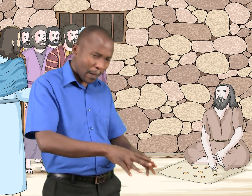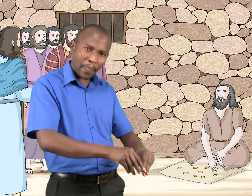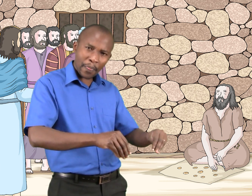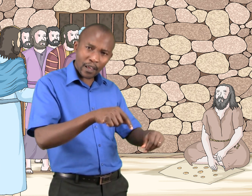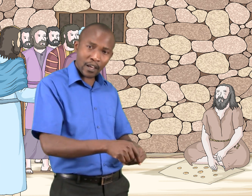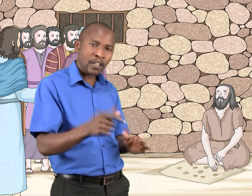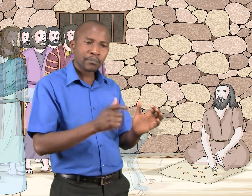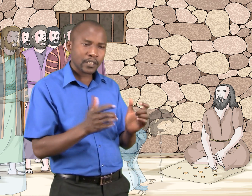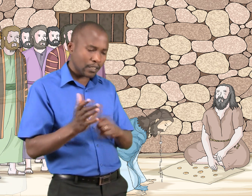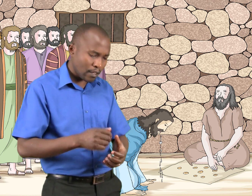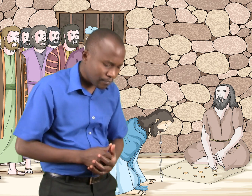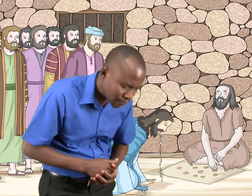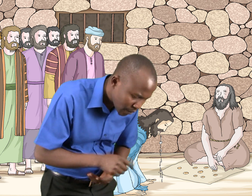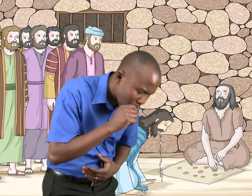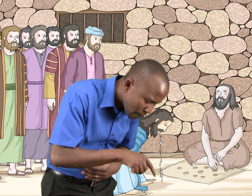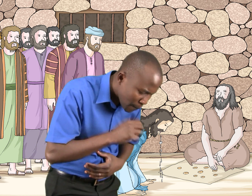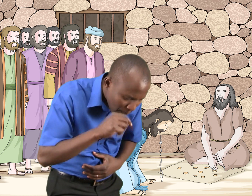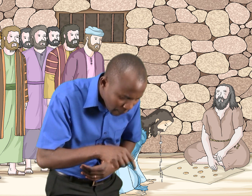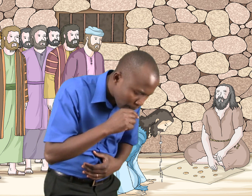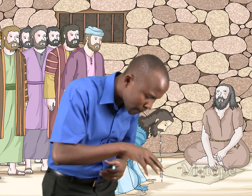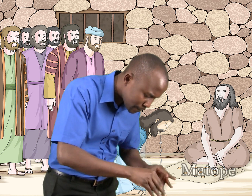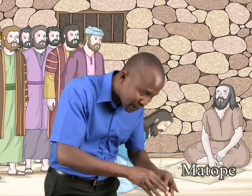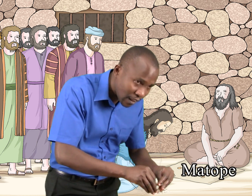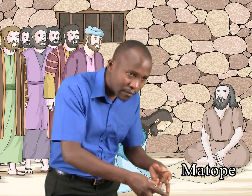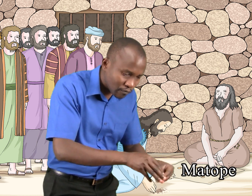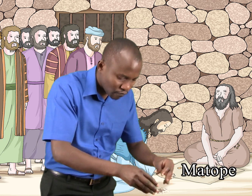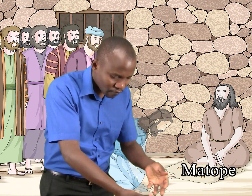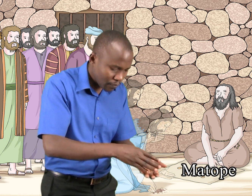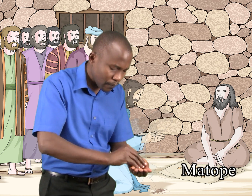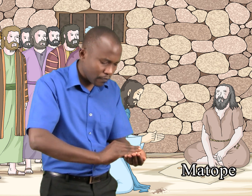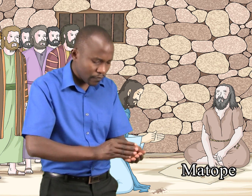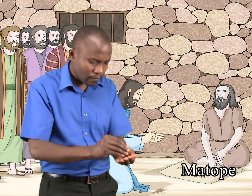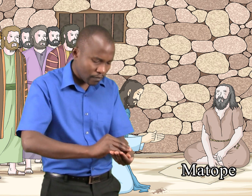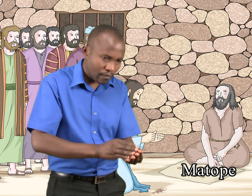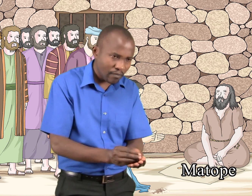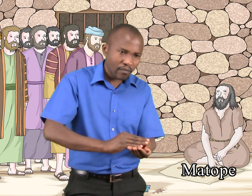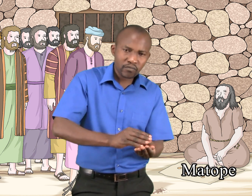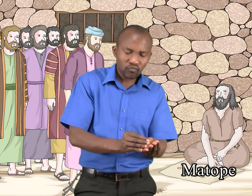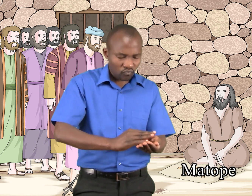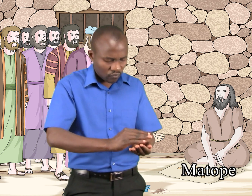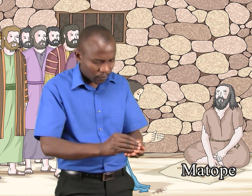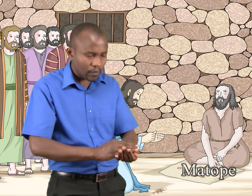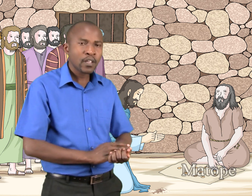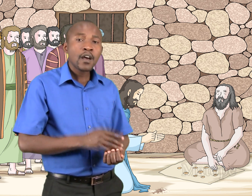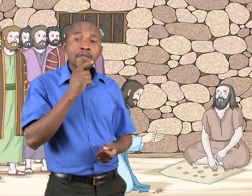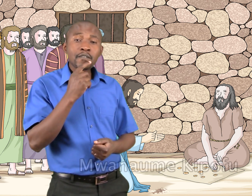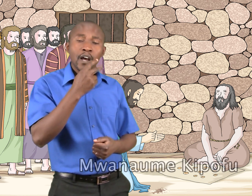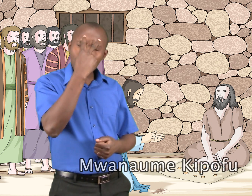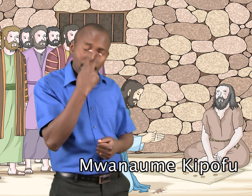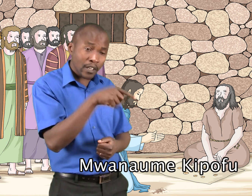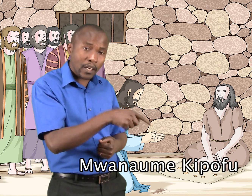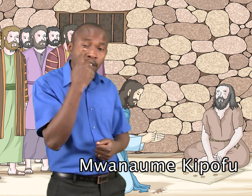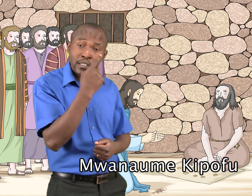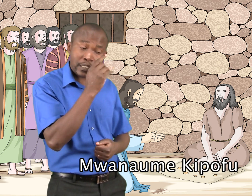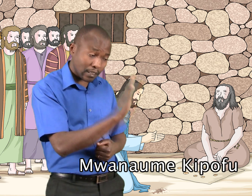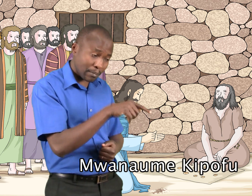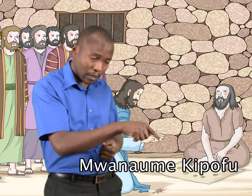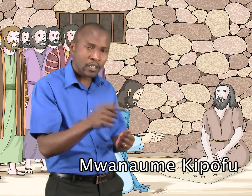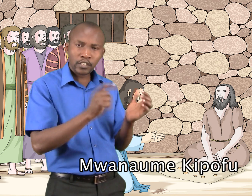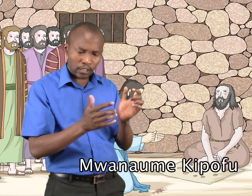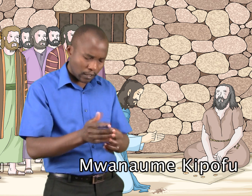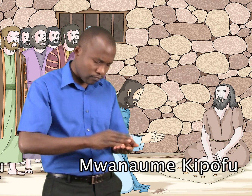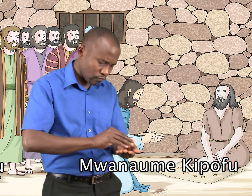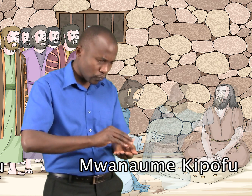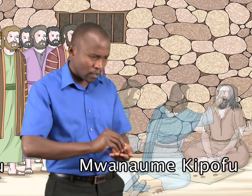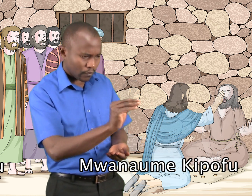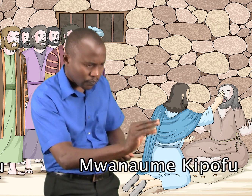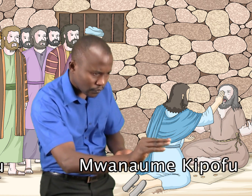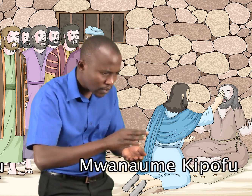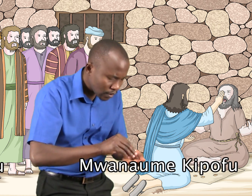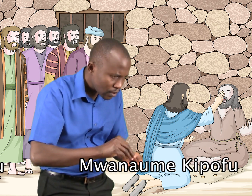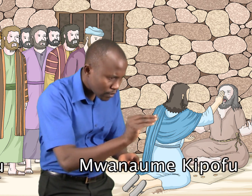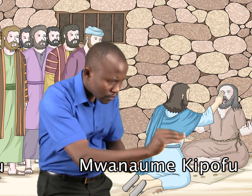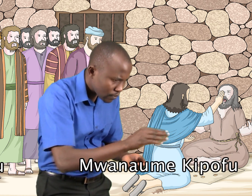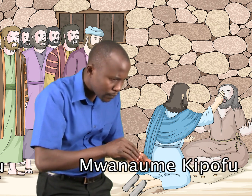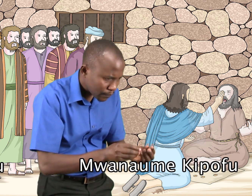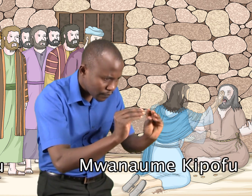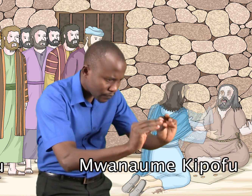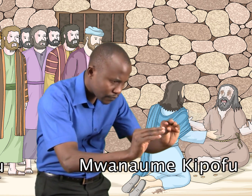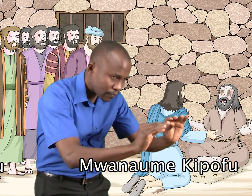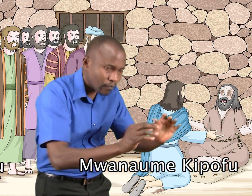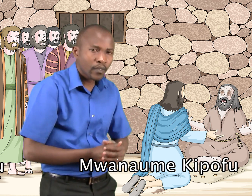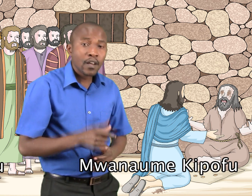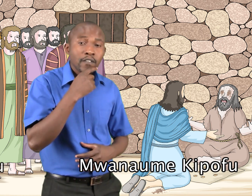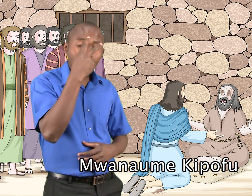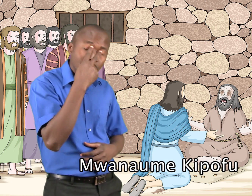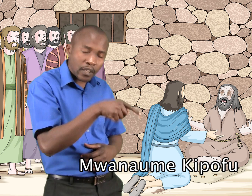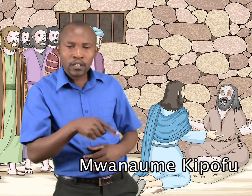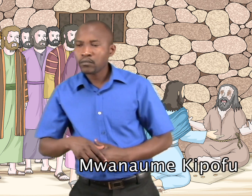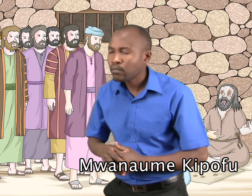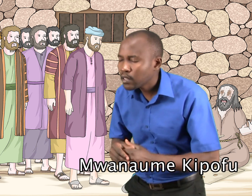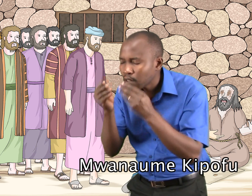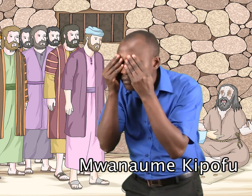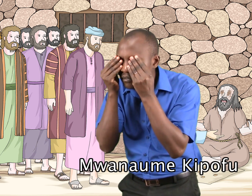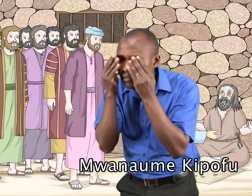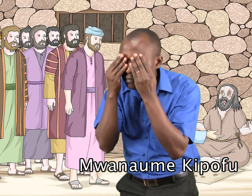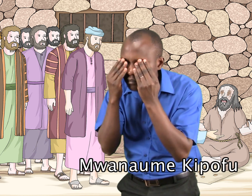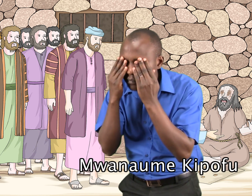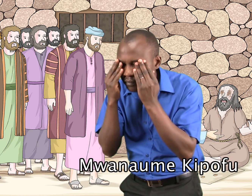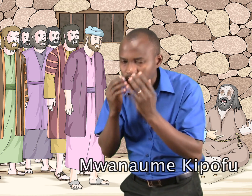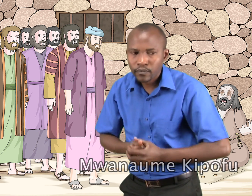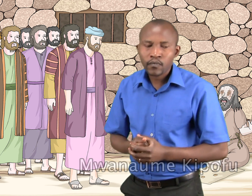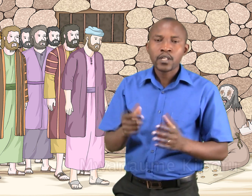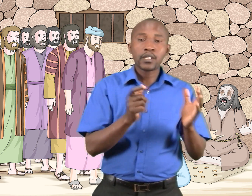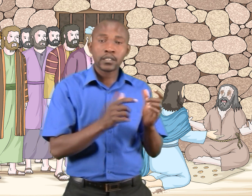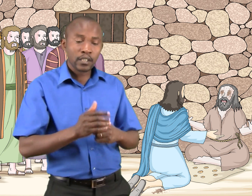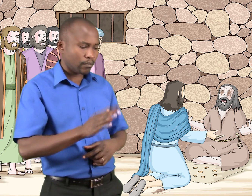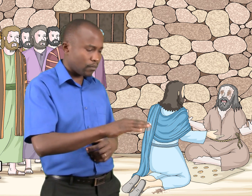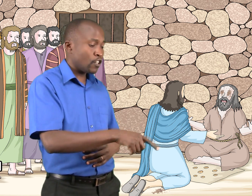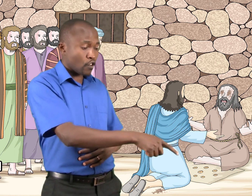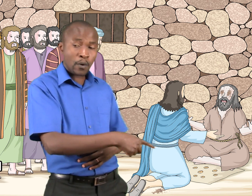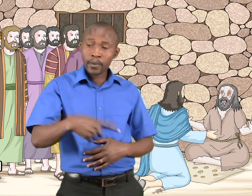When Jesus had said this, He spit on the ground, made some mud, and applied it to the man’s eyes.